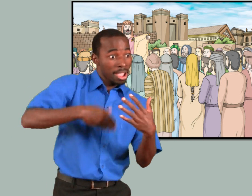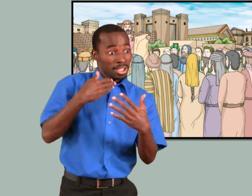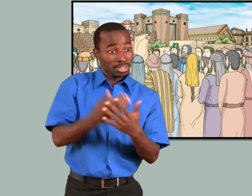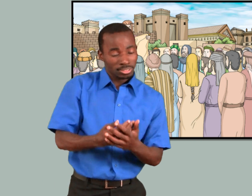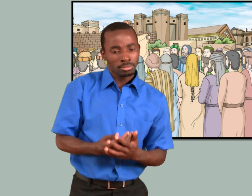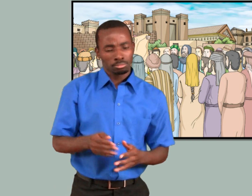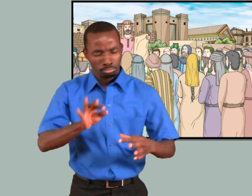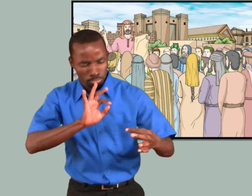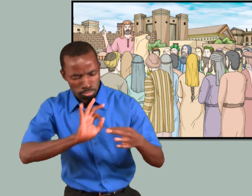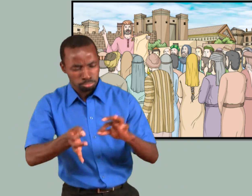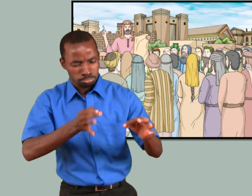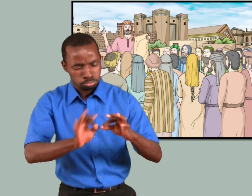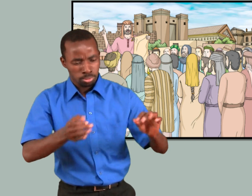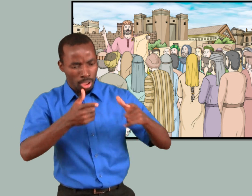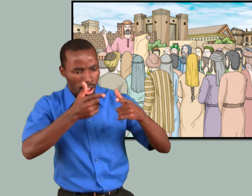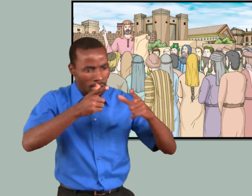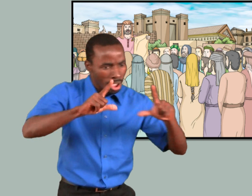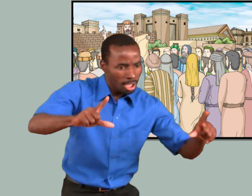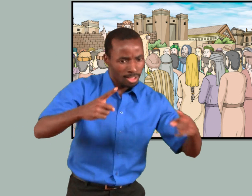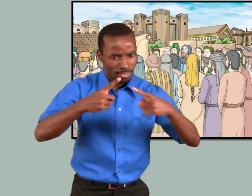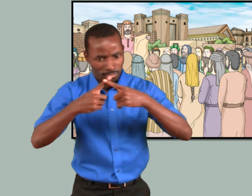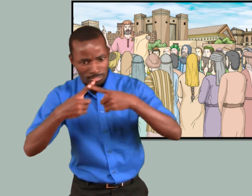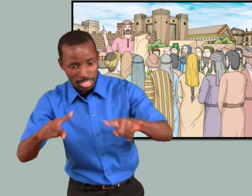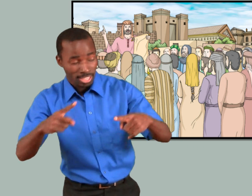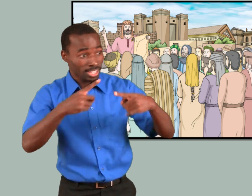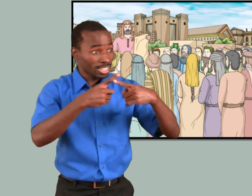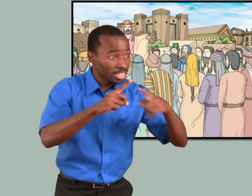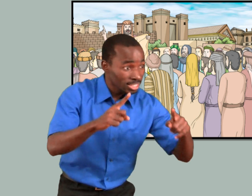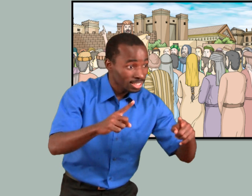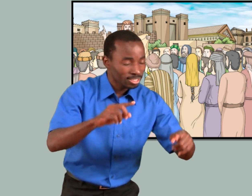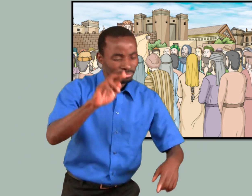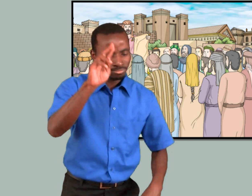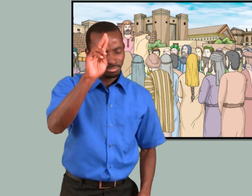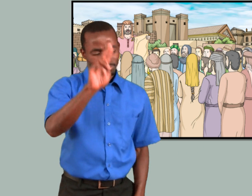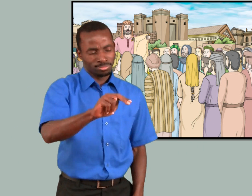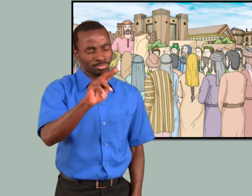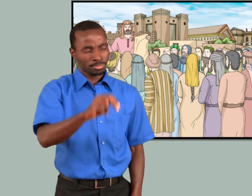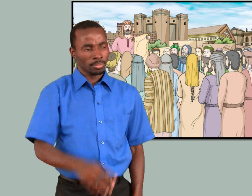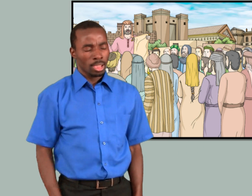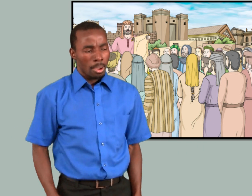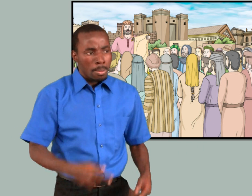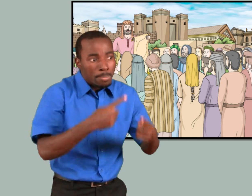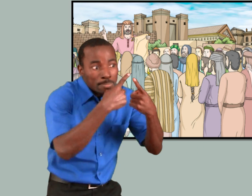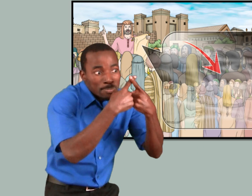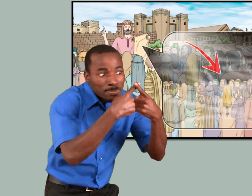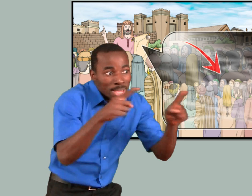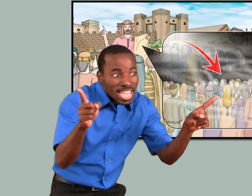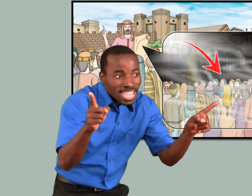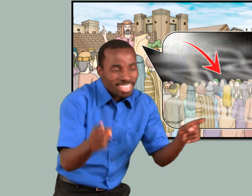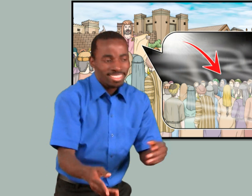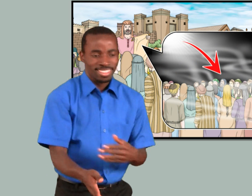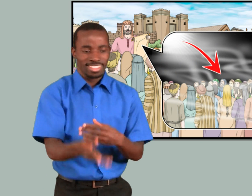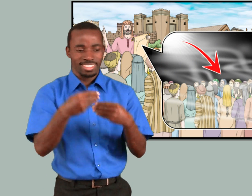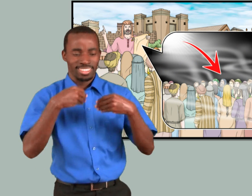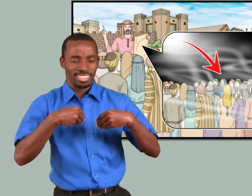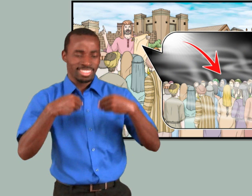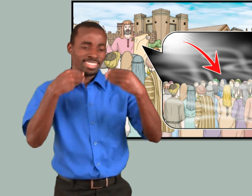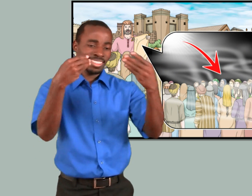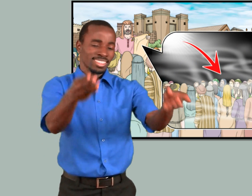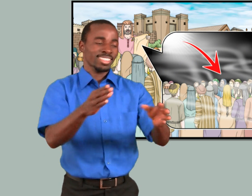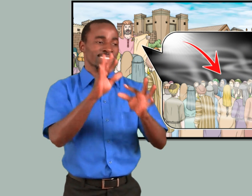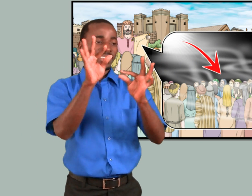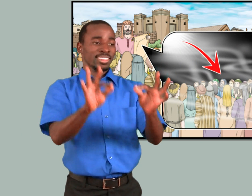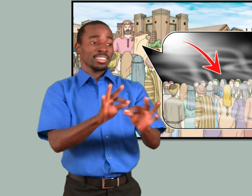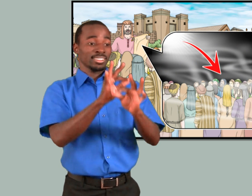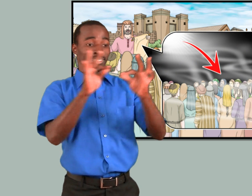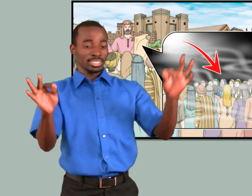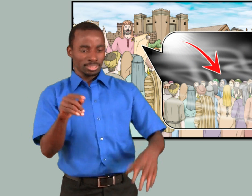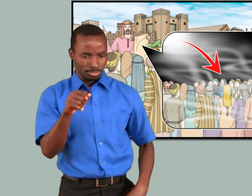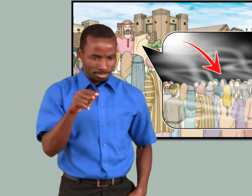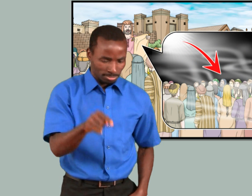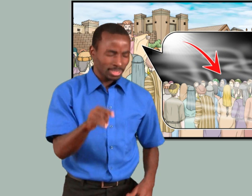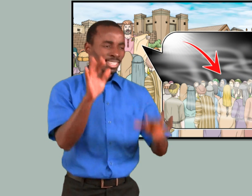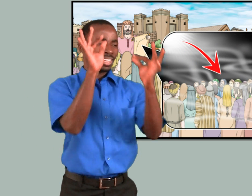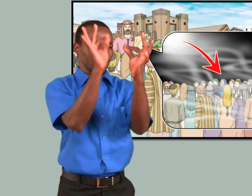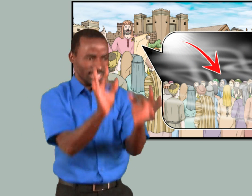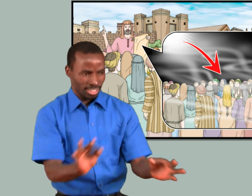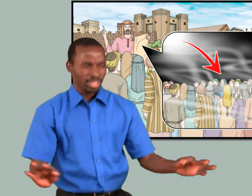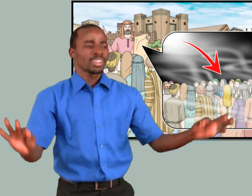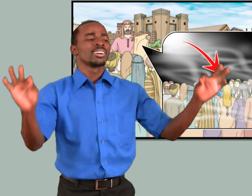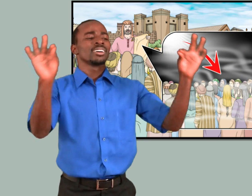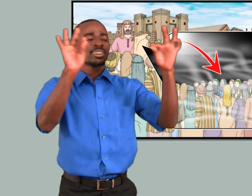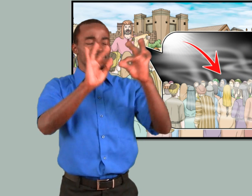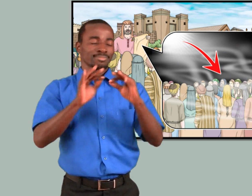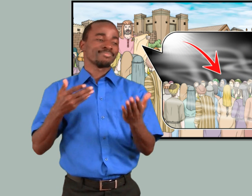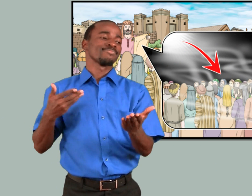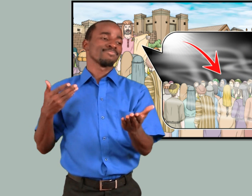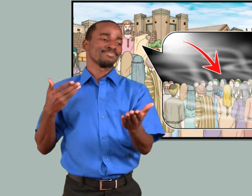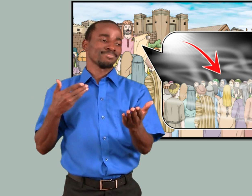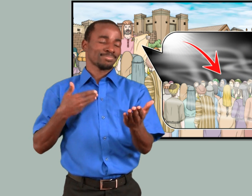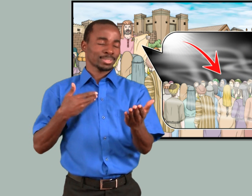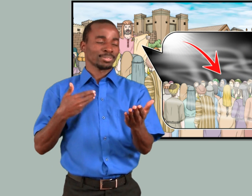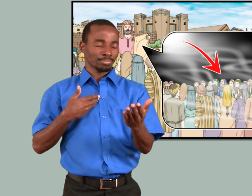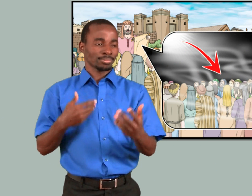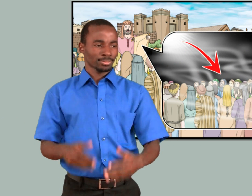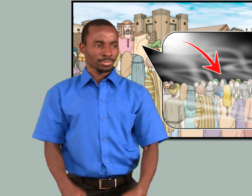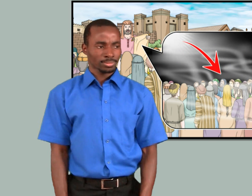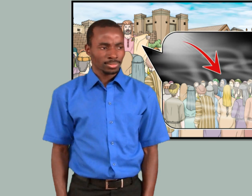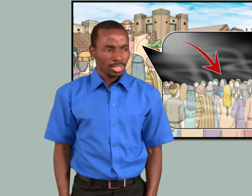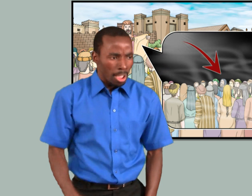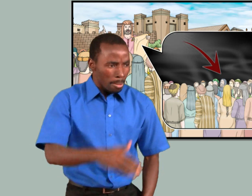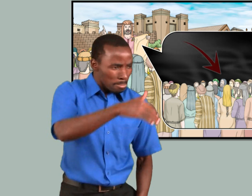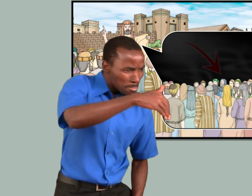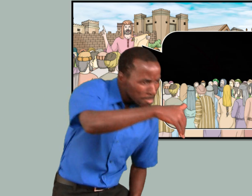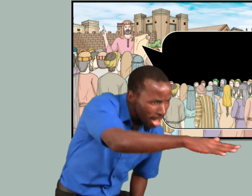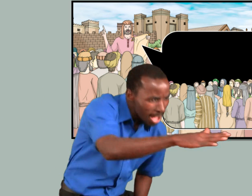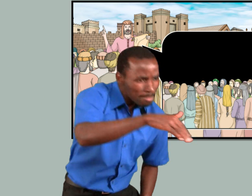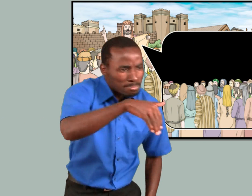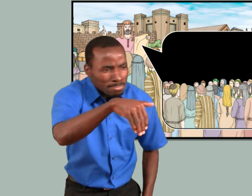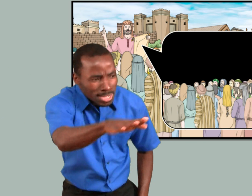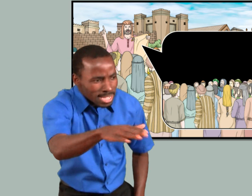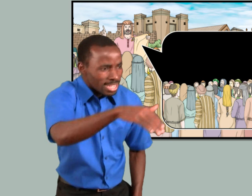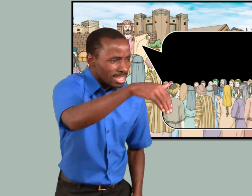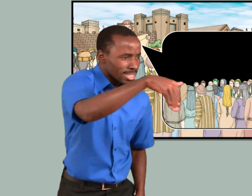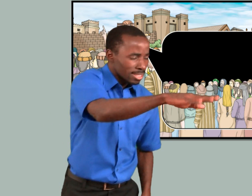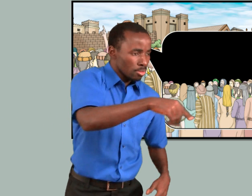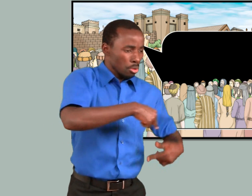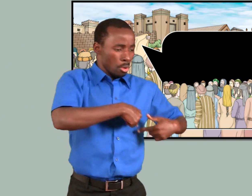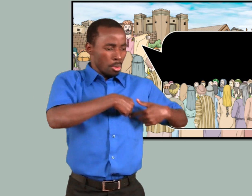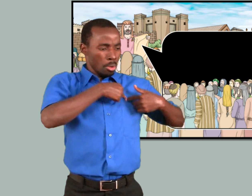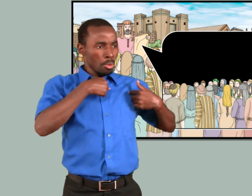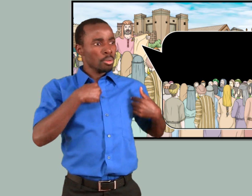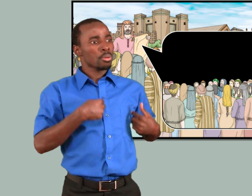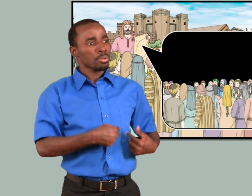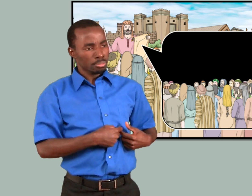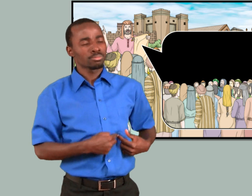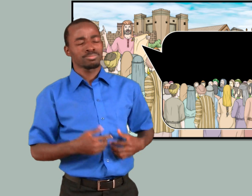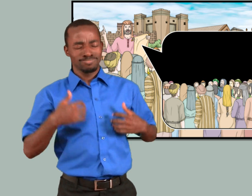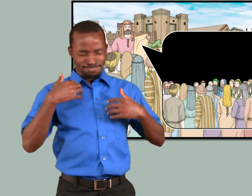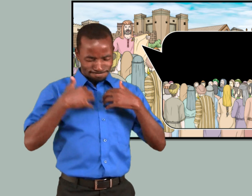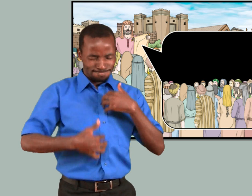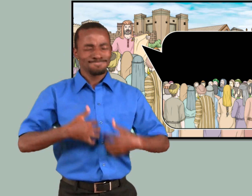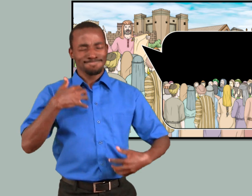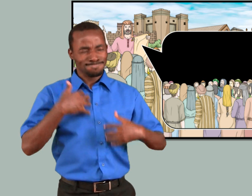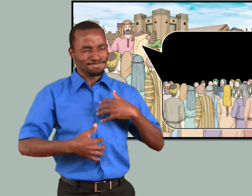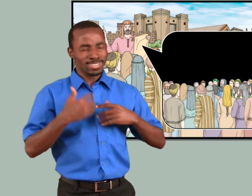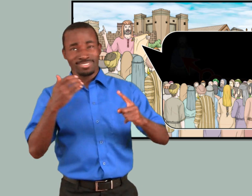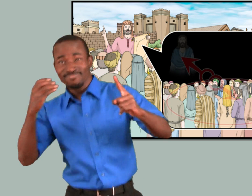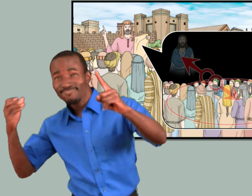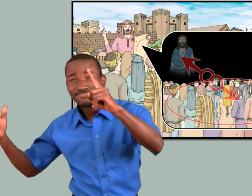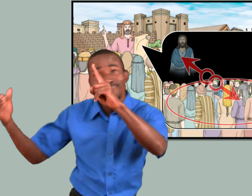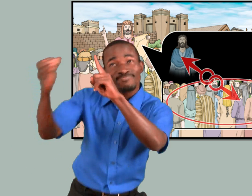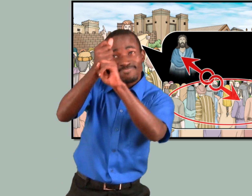But eagerly desire the greater gifts.